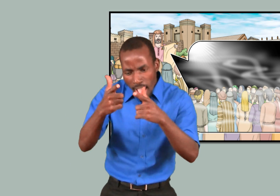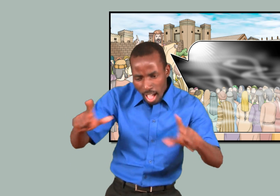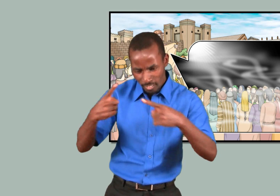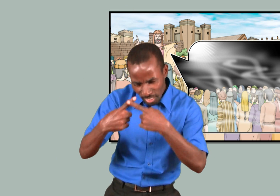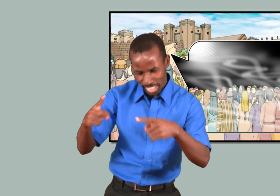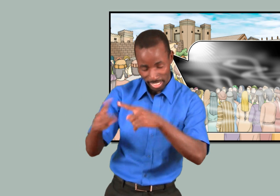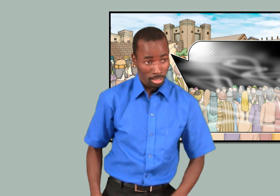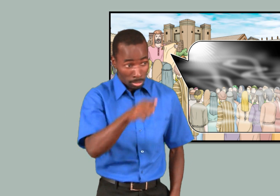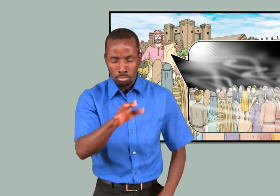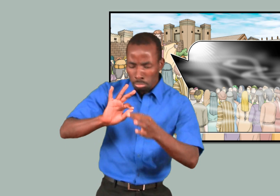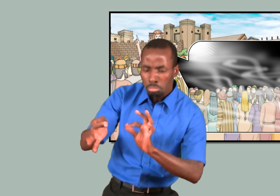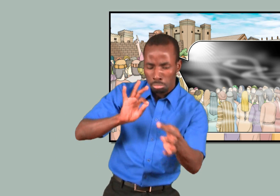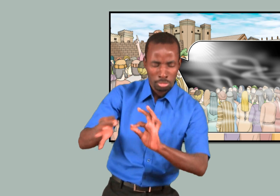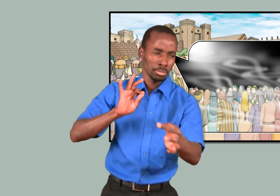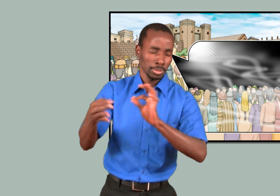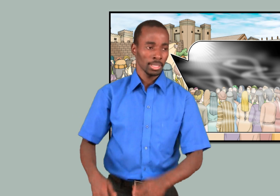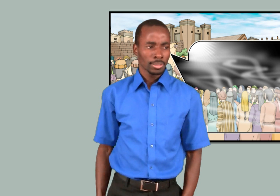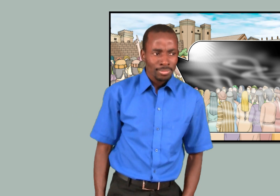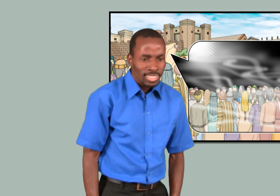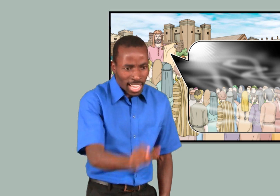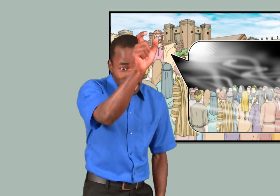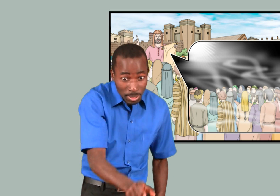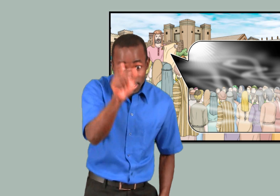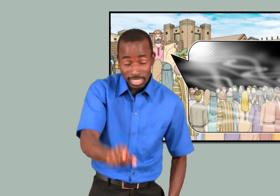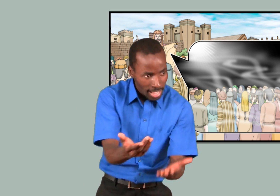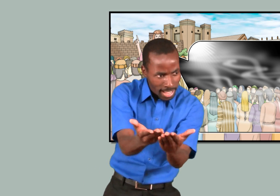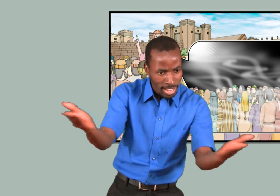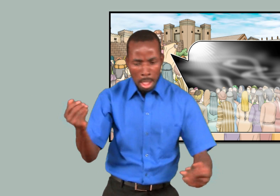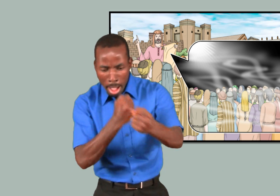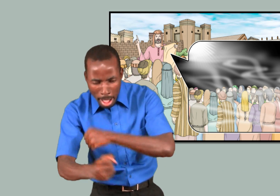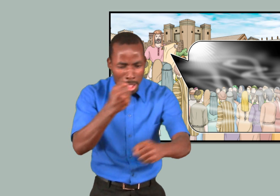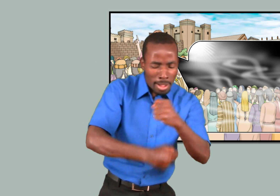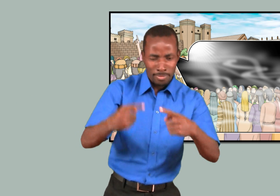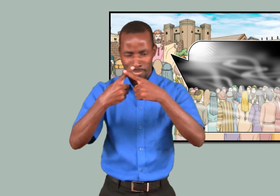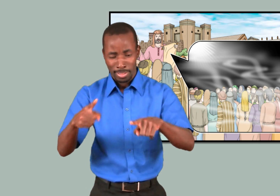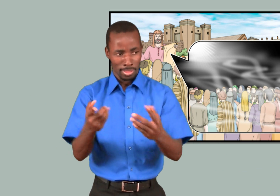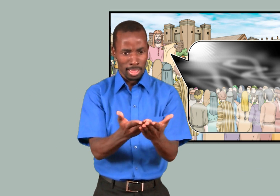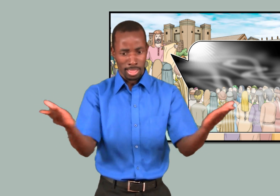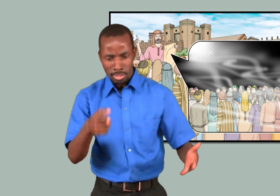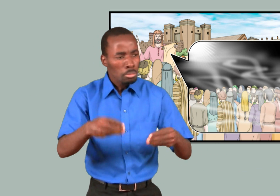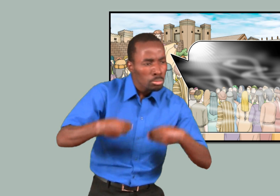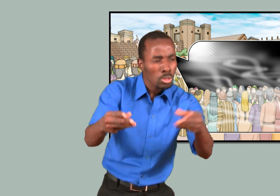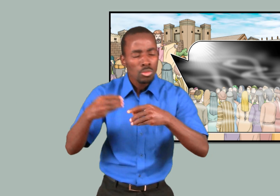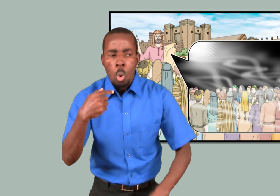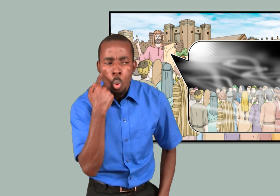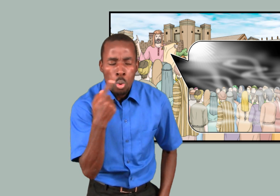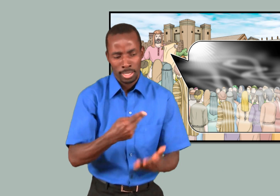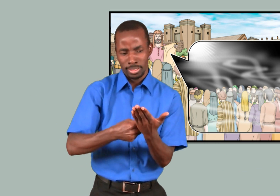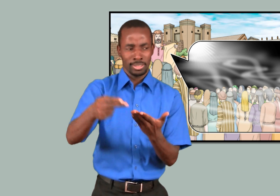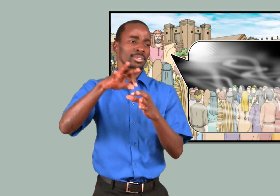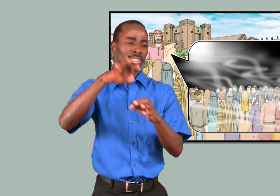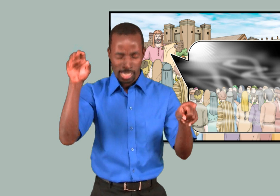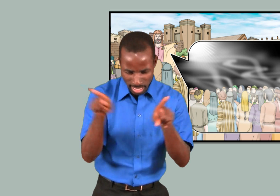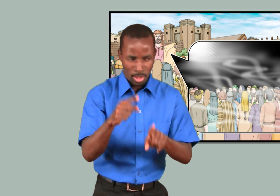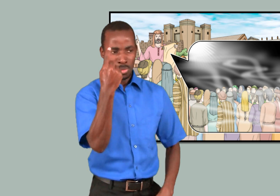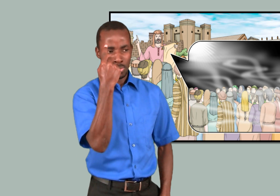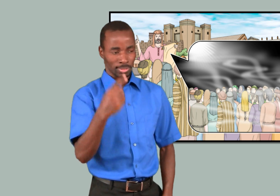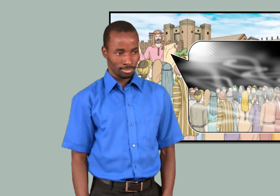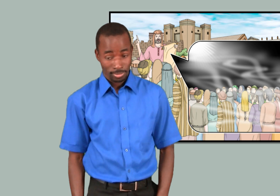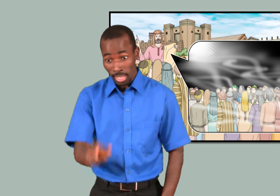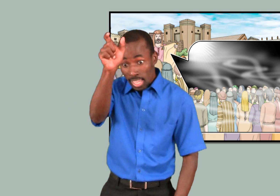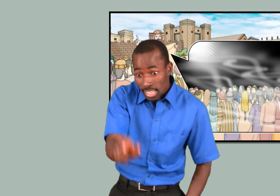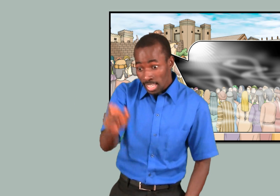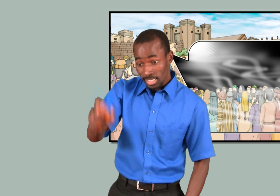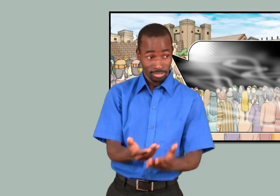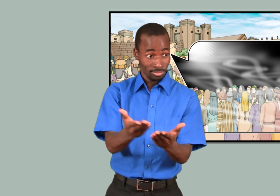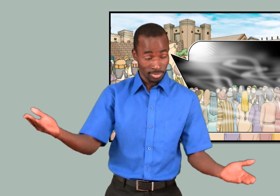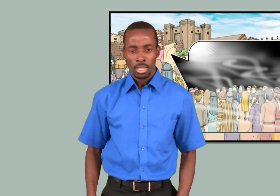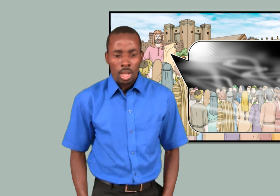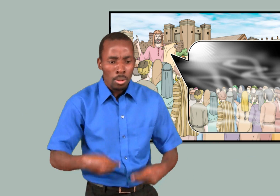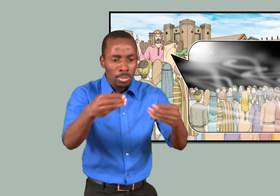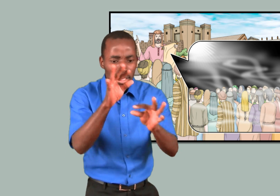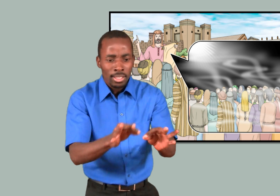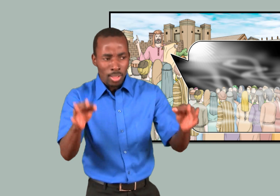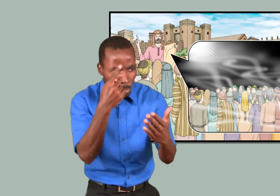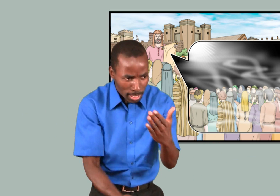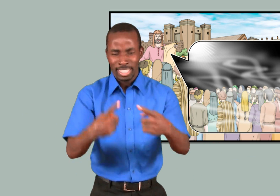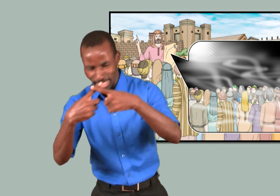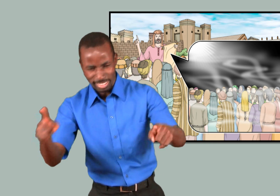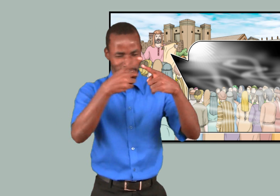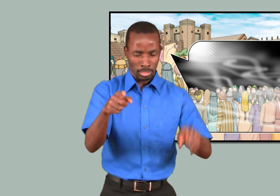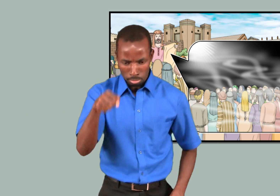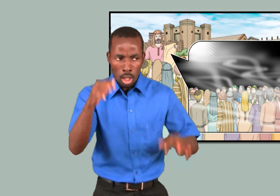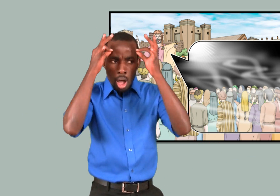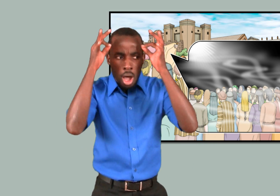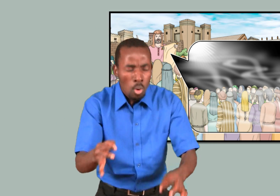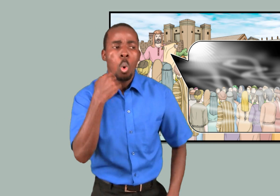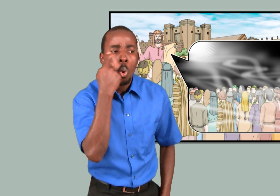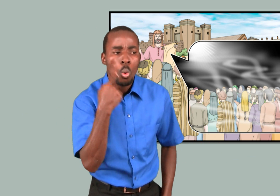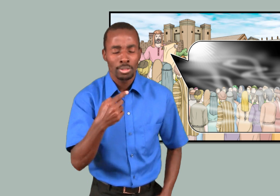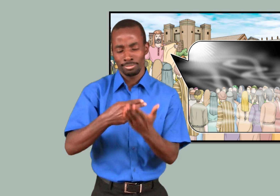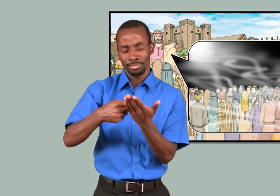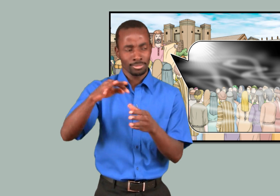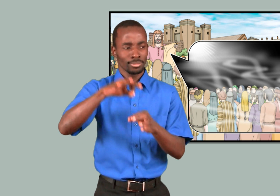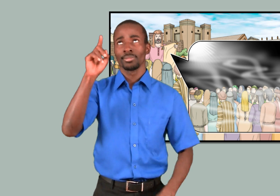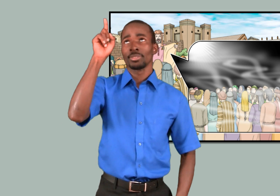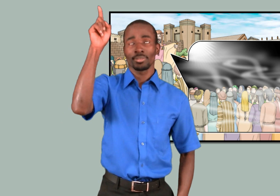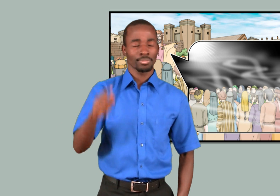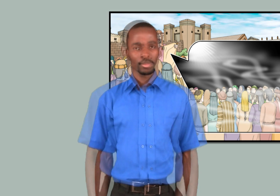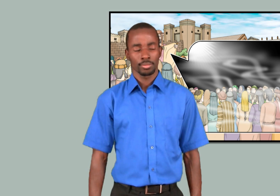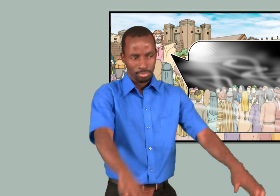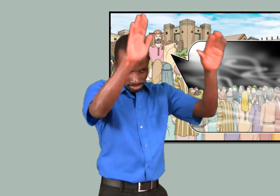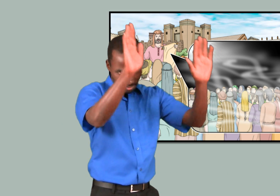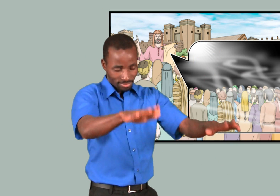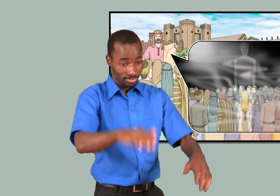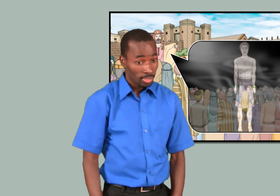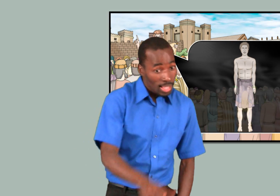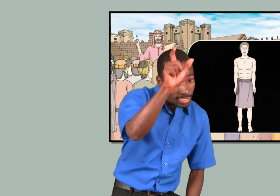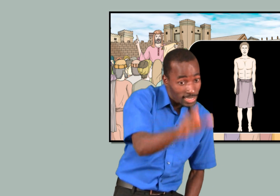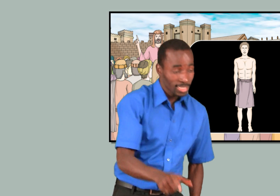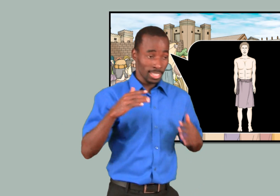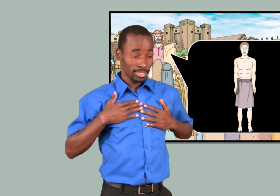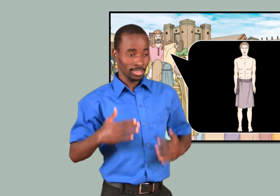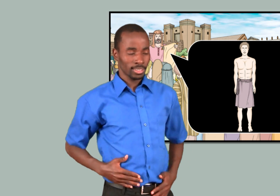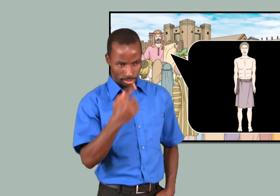All these are the work of one and the same Spirit, who apportions them to each one as He determines.